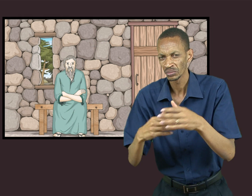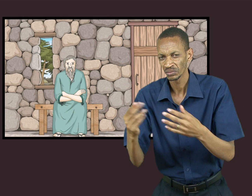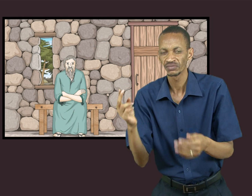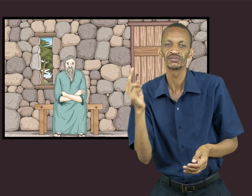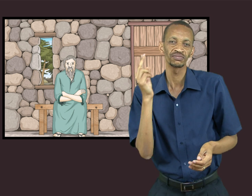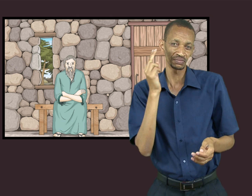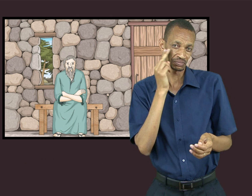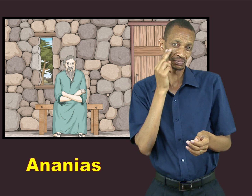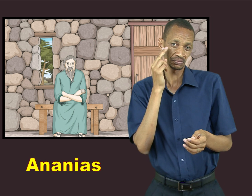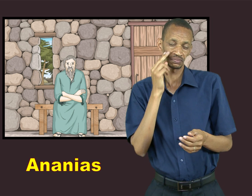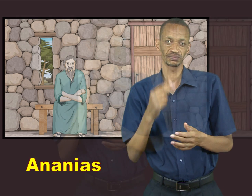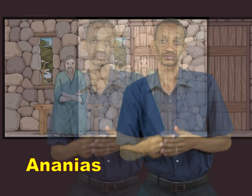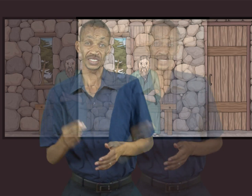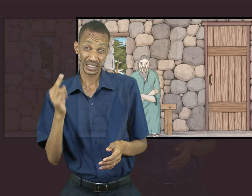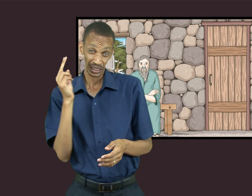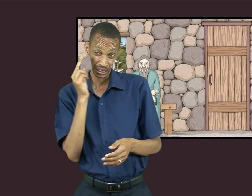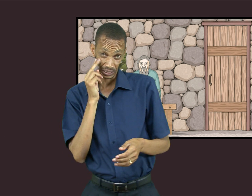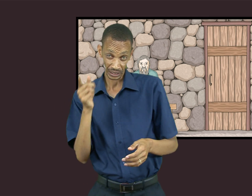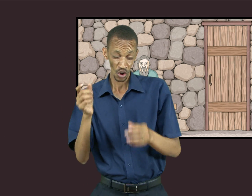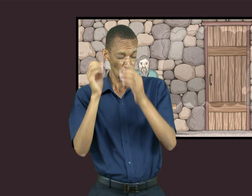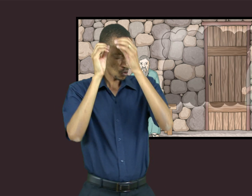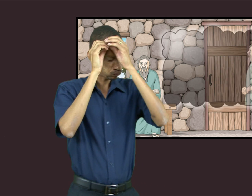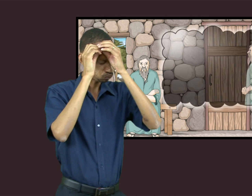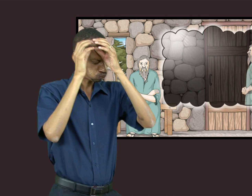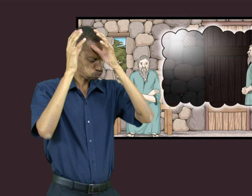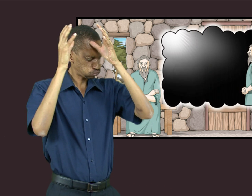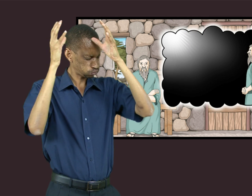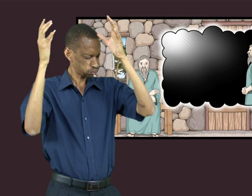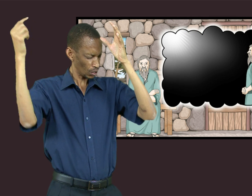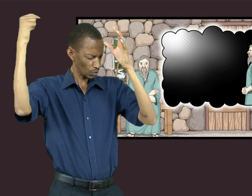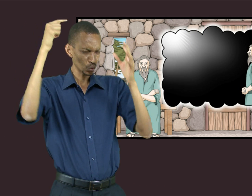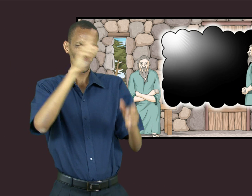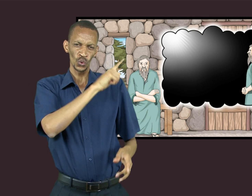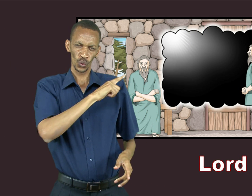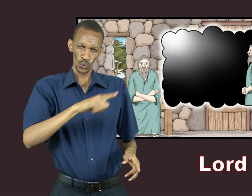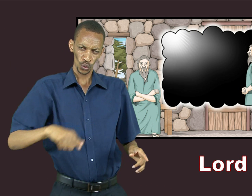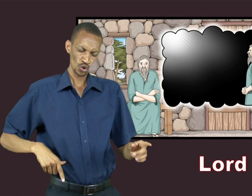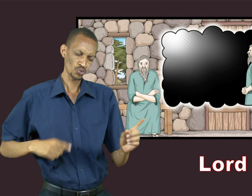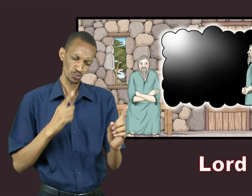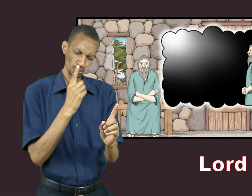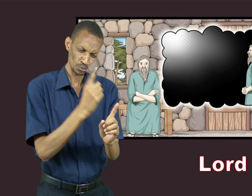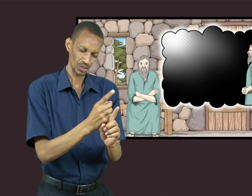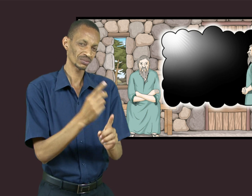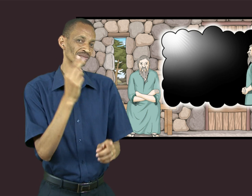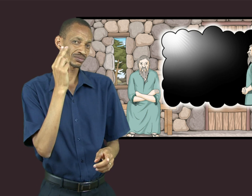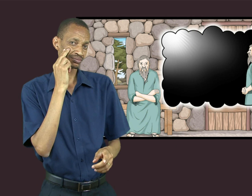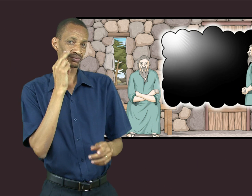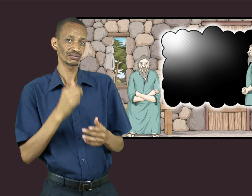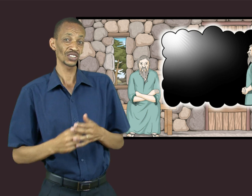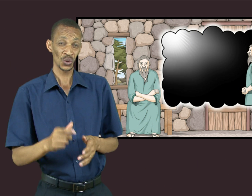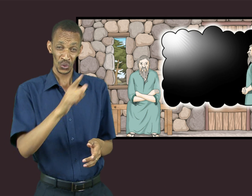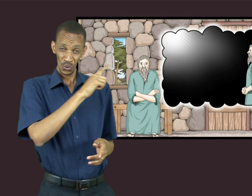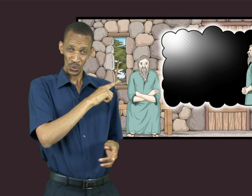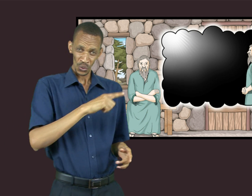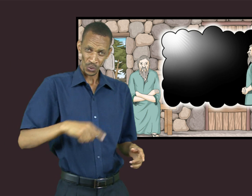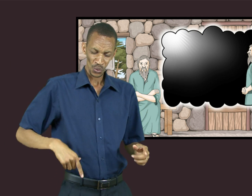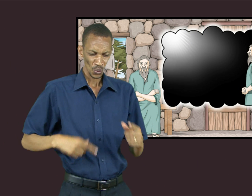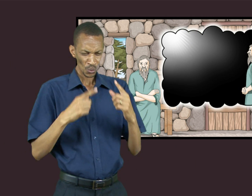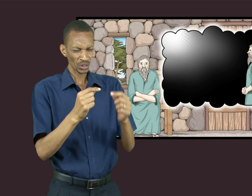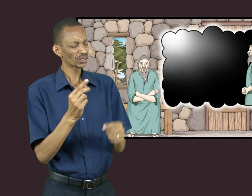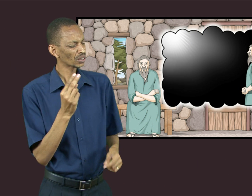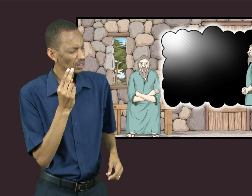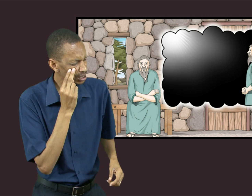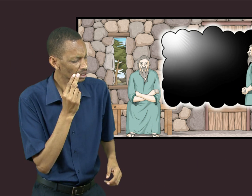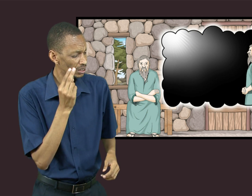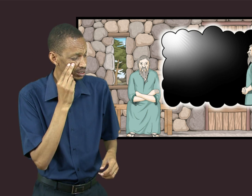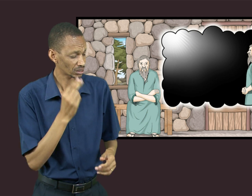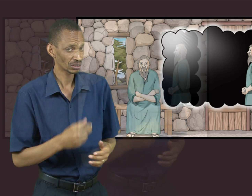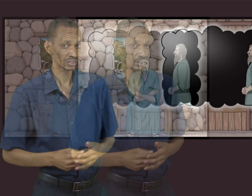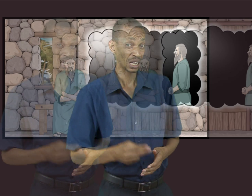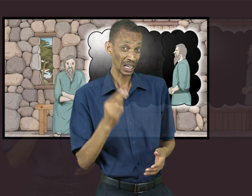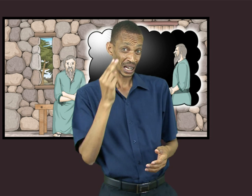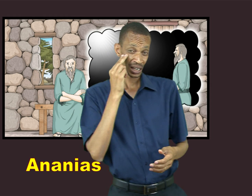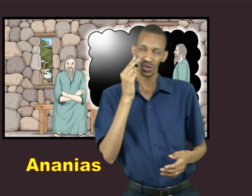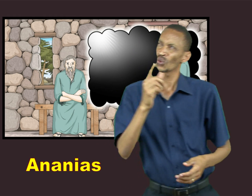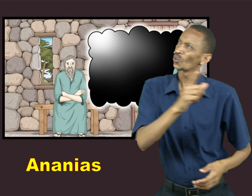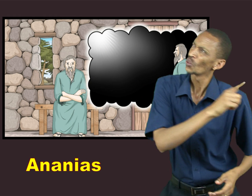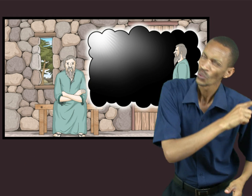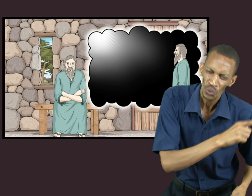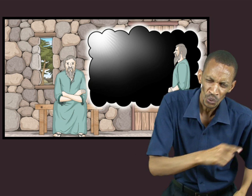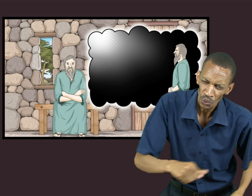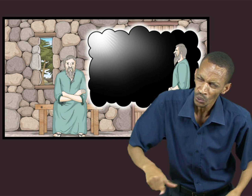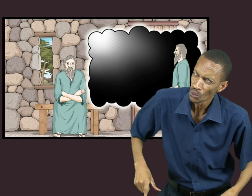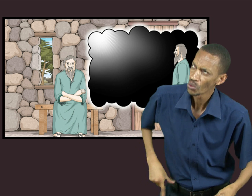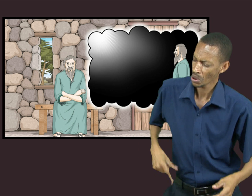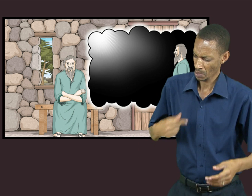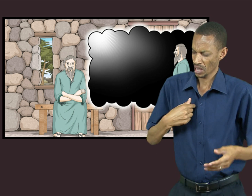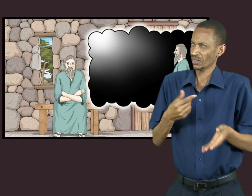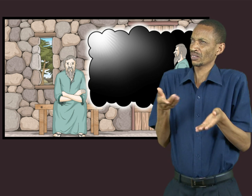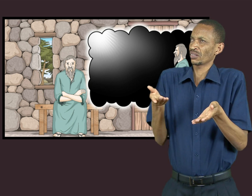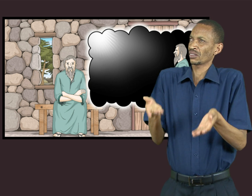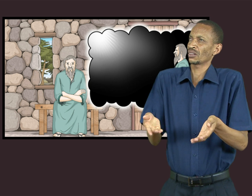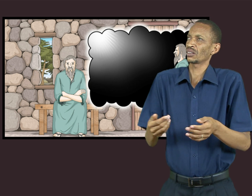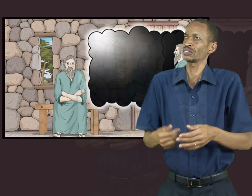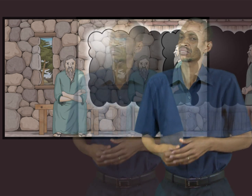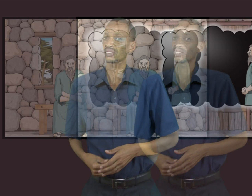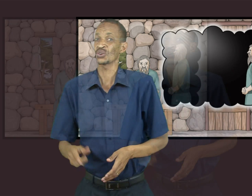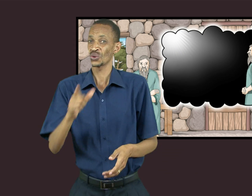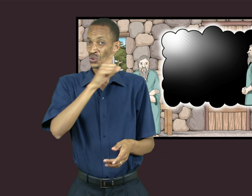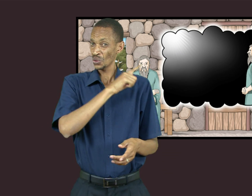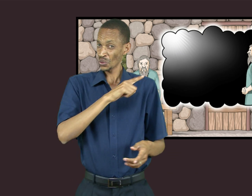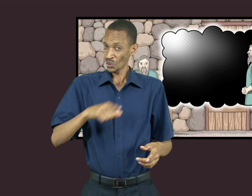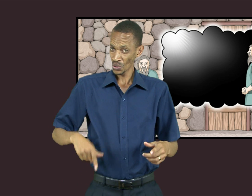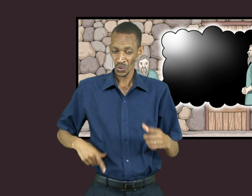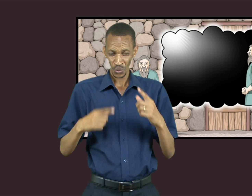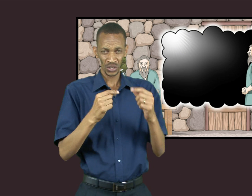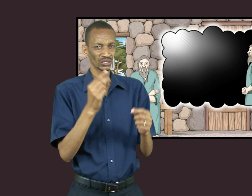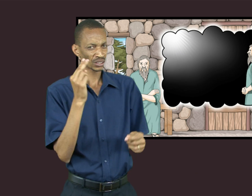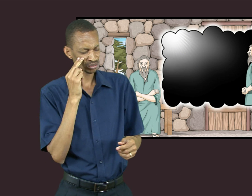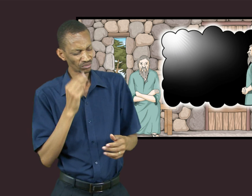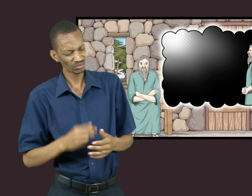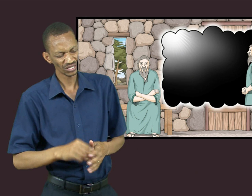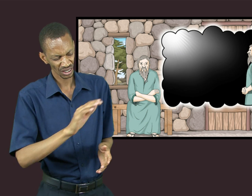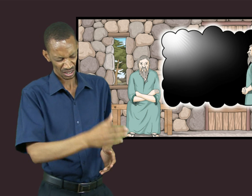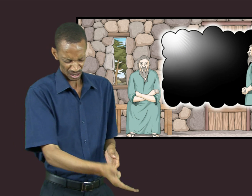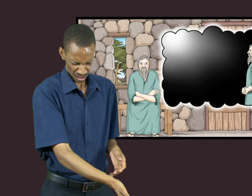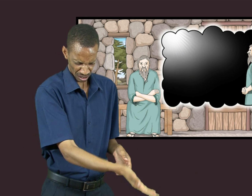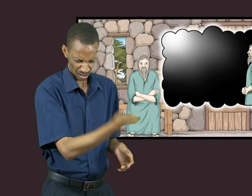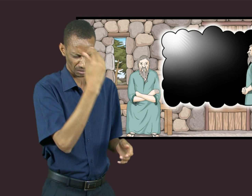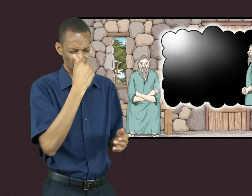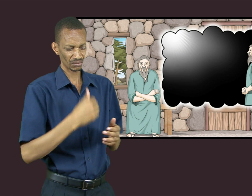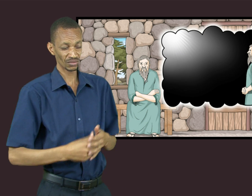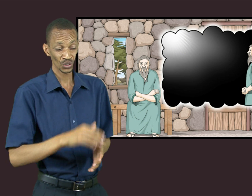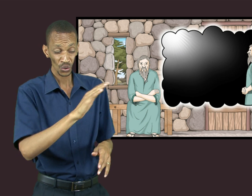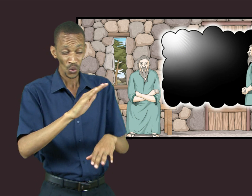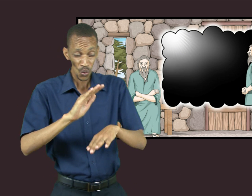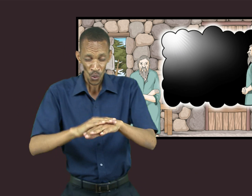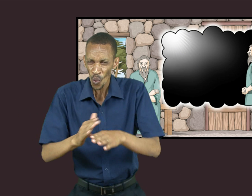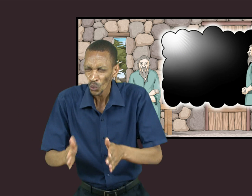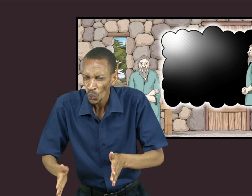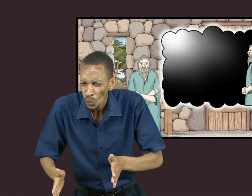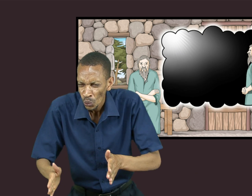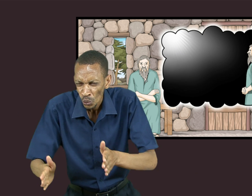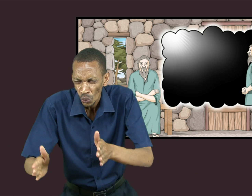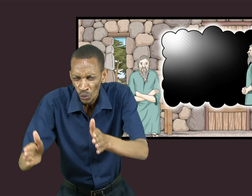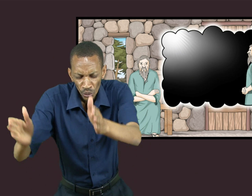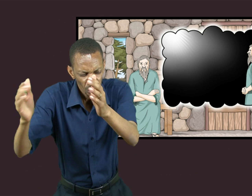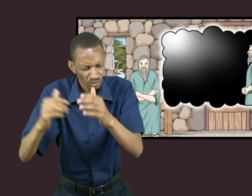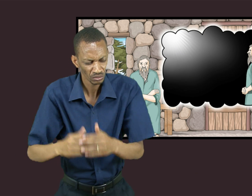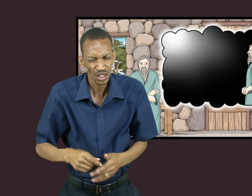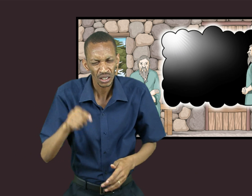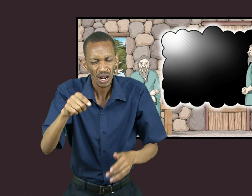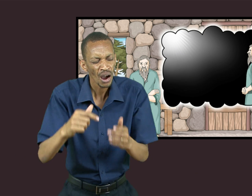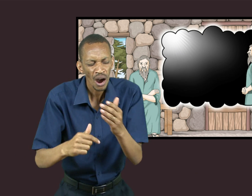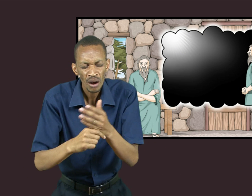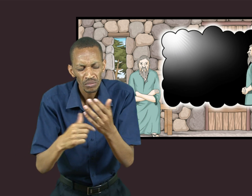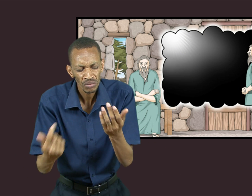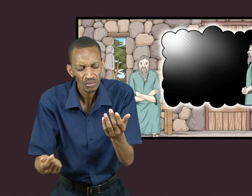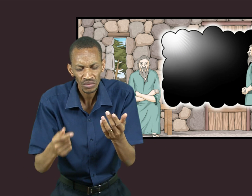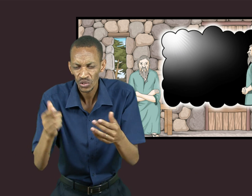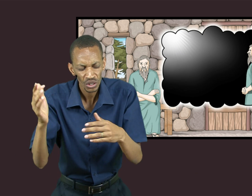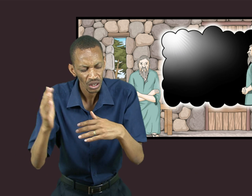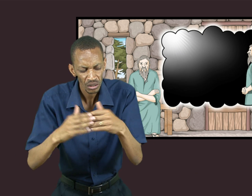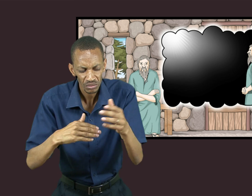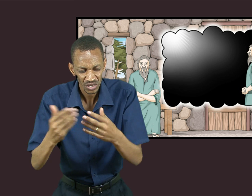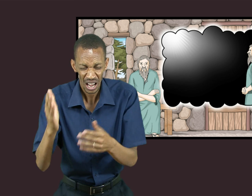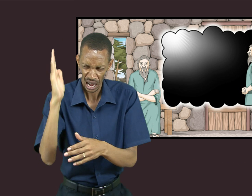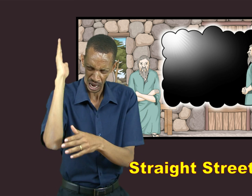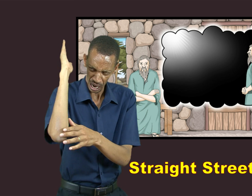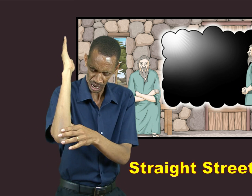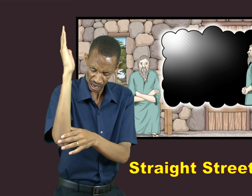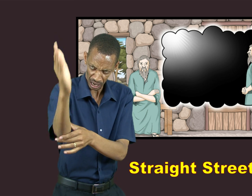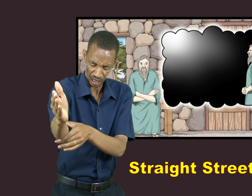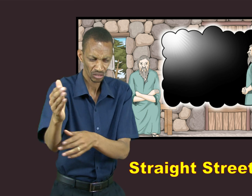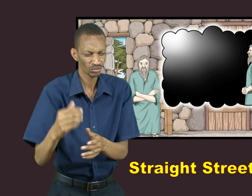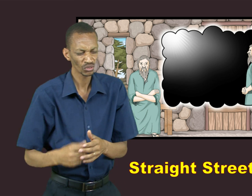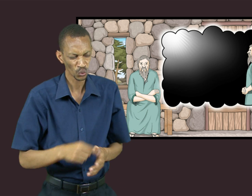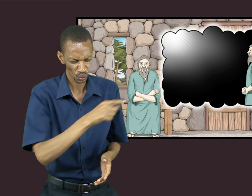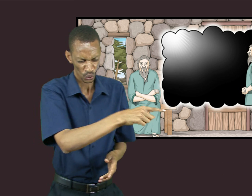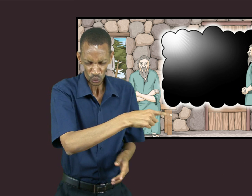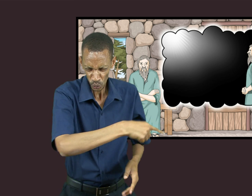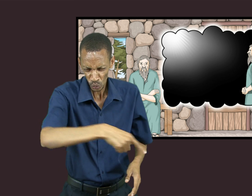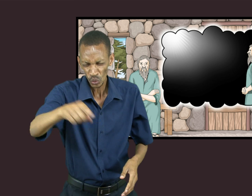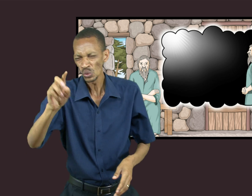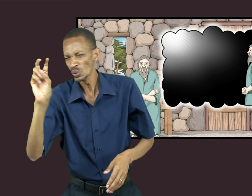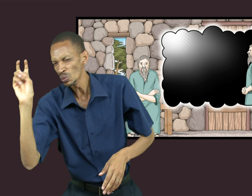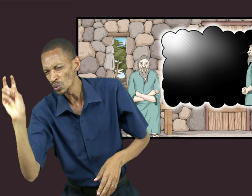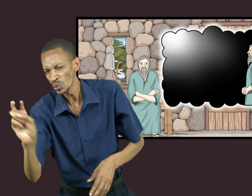The Lord spoke to him in a vision, “Ananias!” “Here I am, Lord,” he answered. “Get up!” the Lord told him.